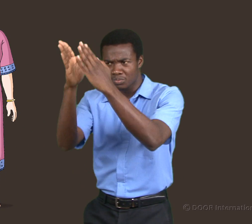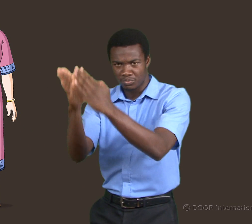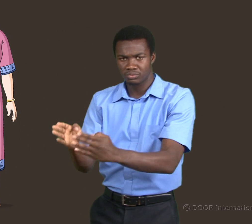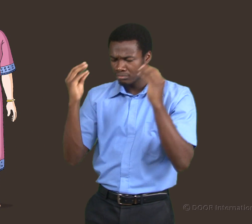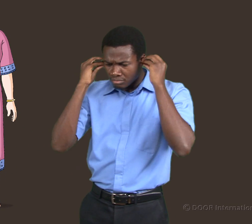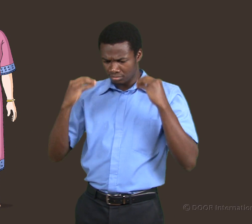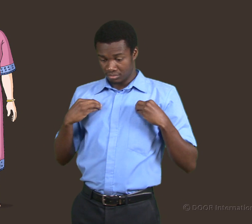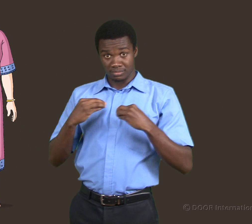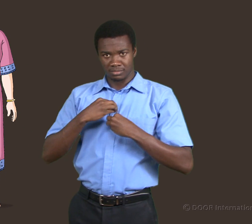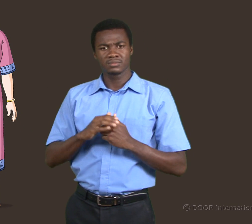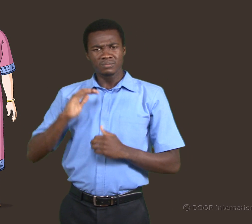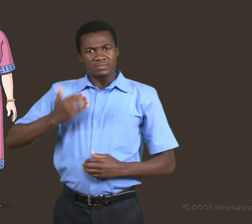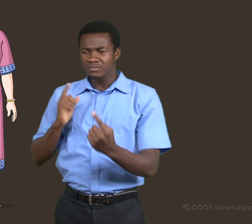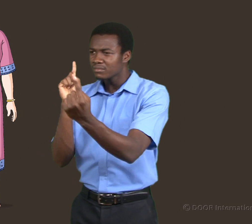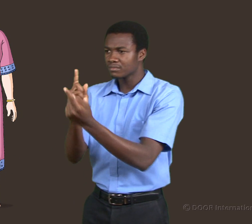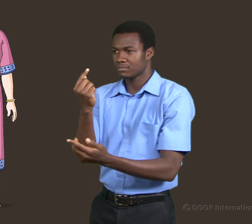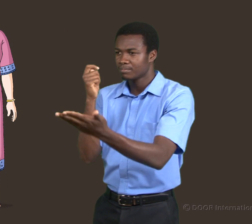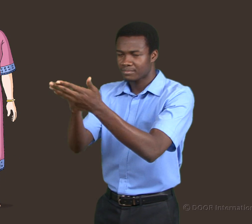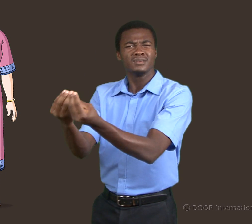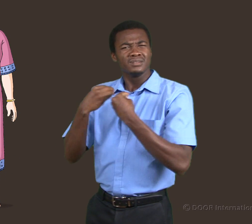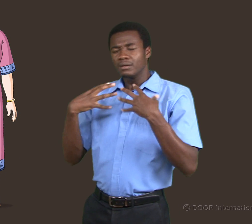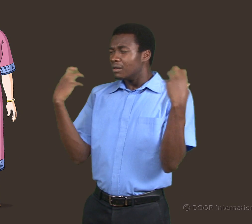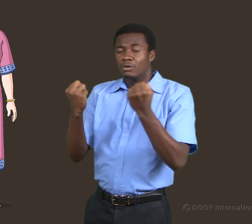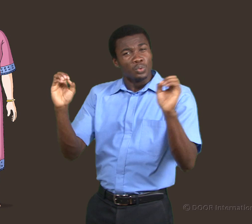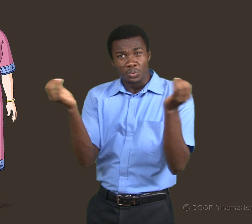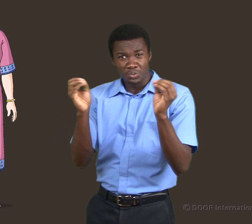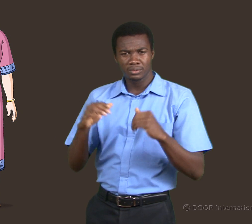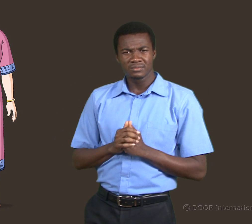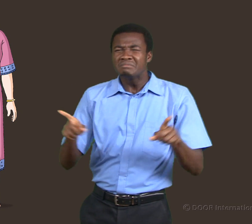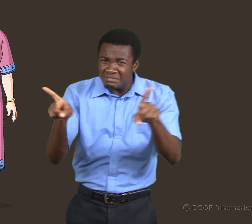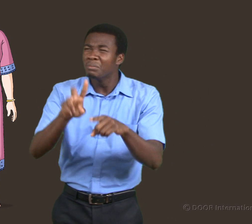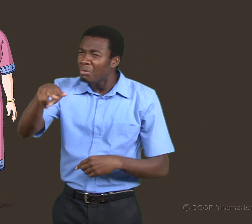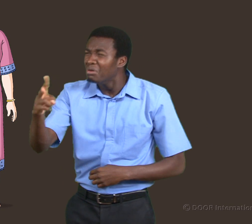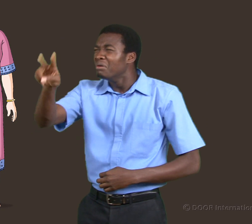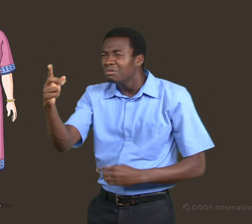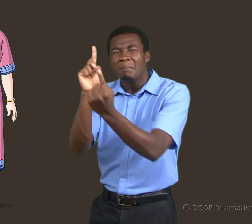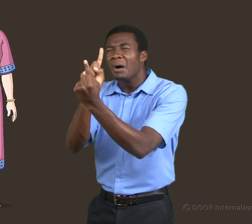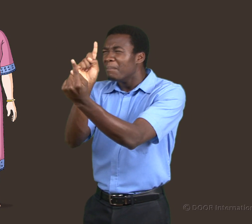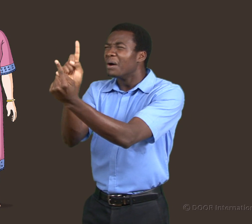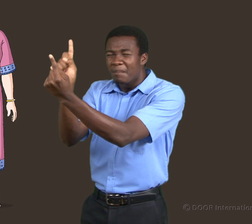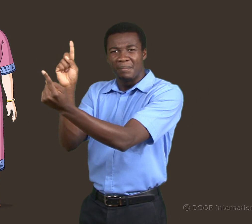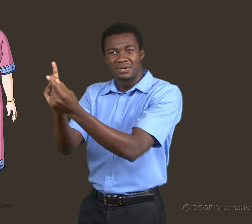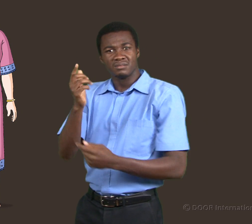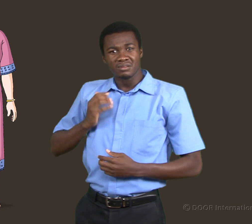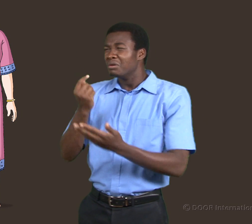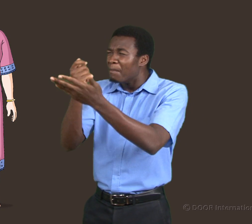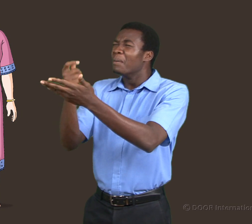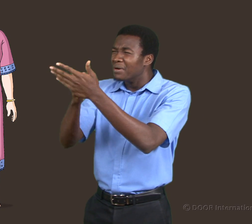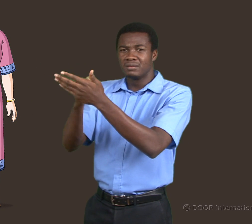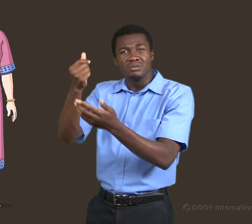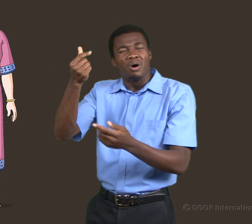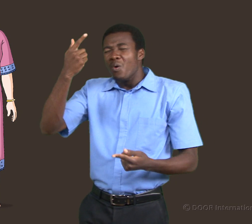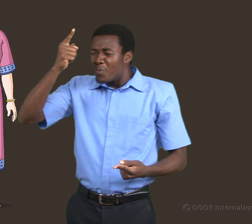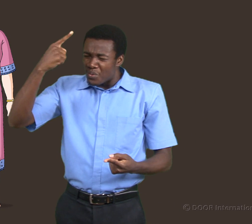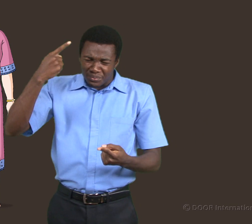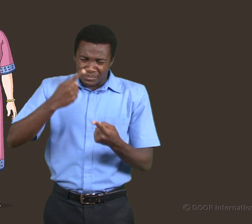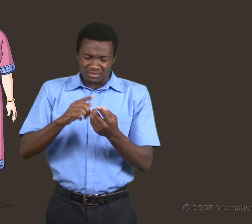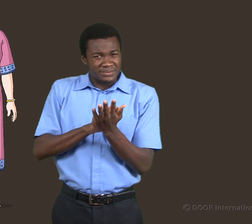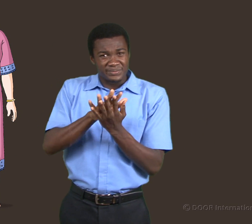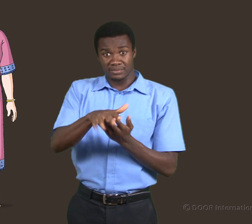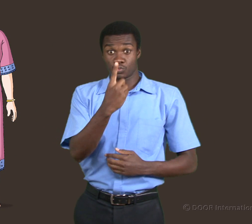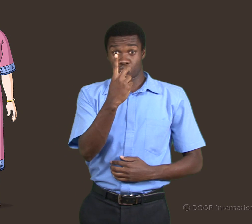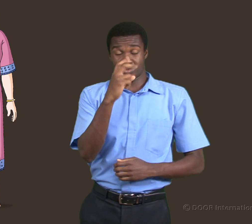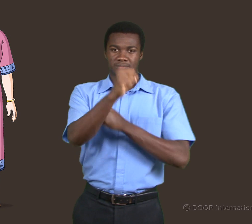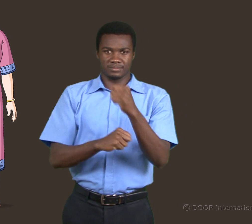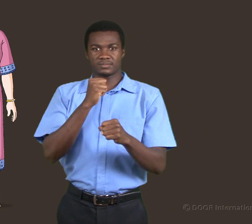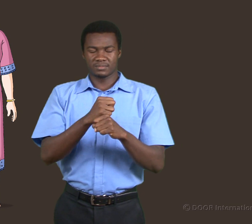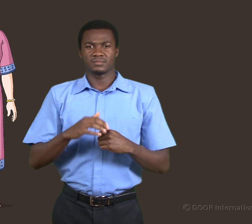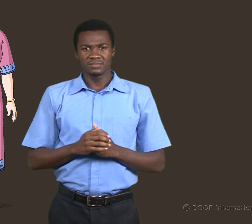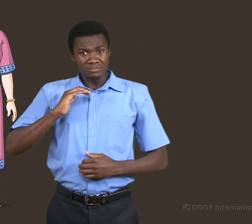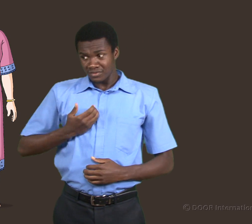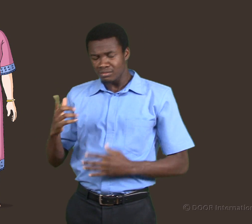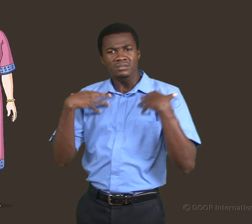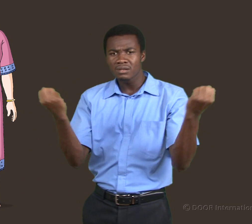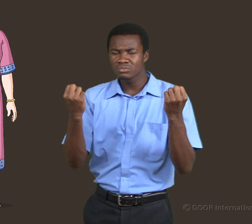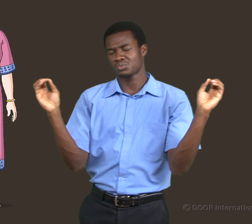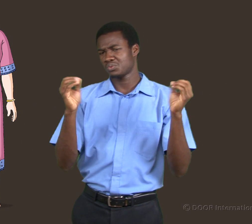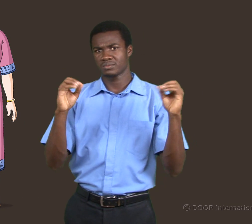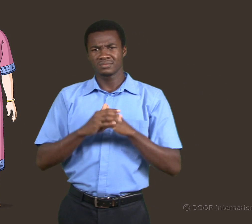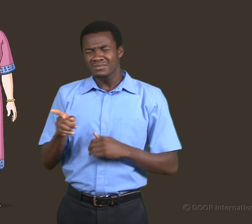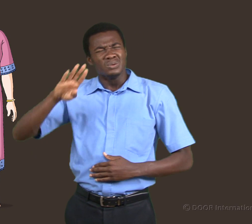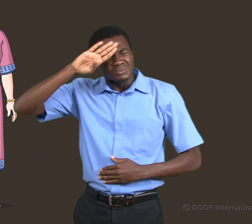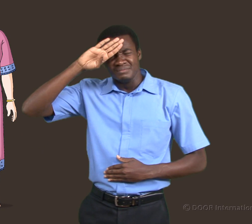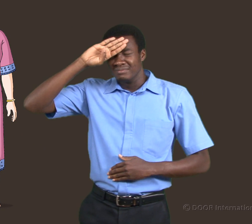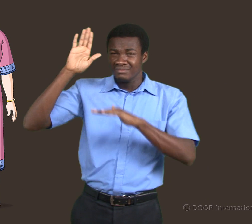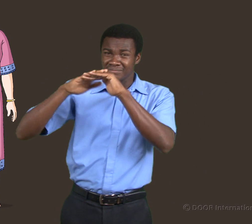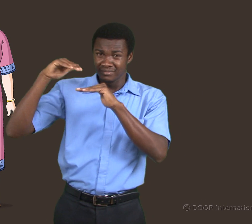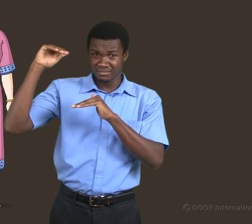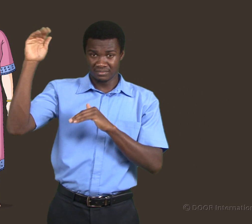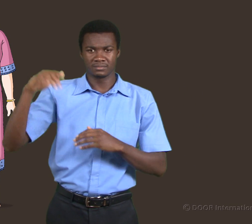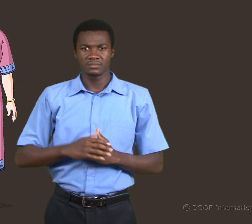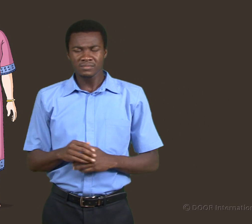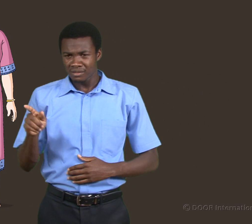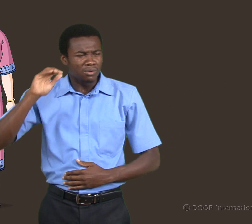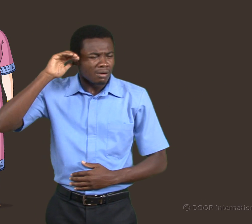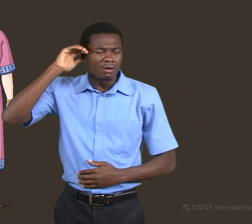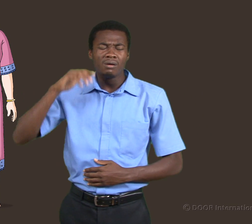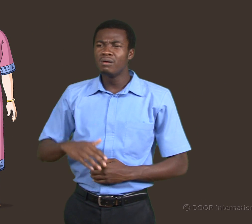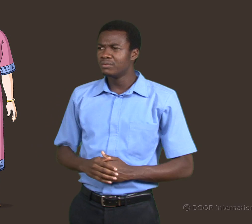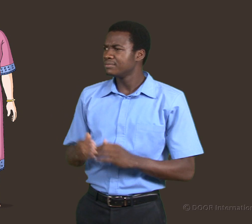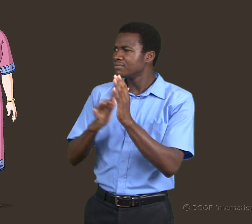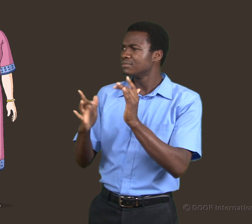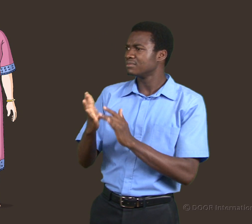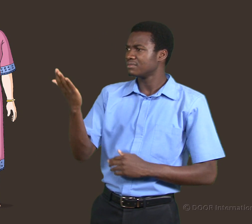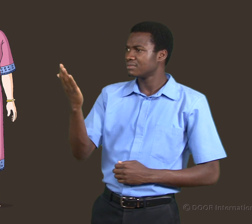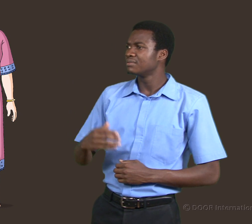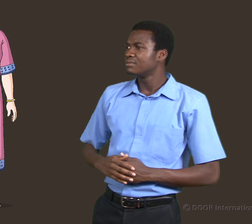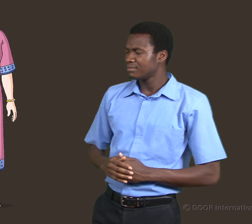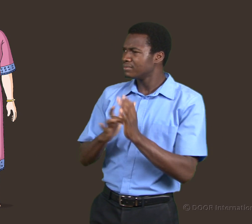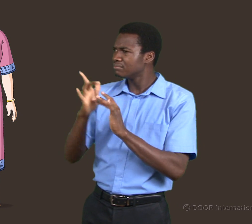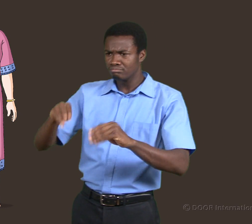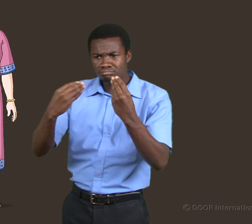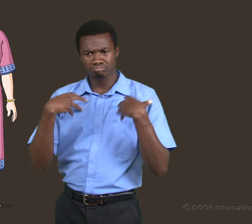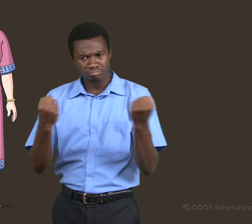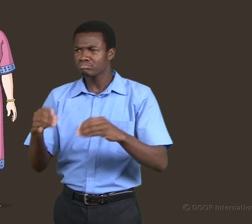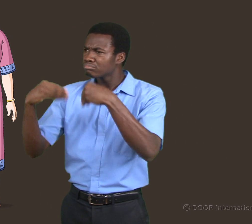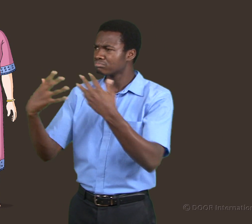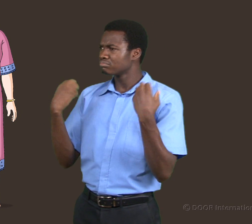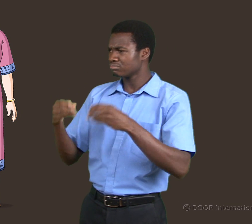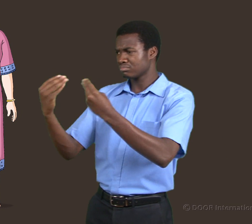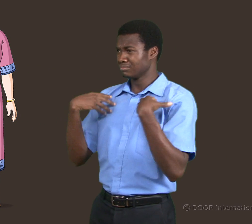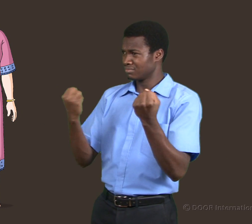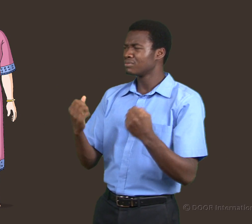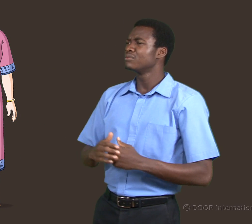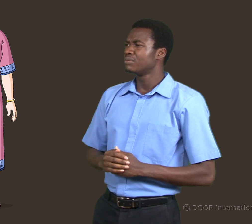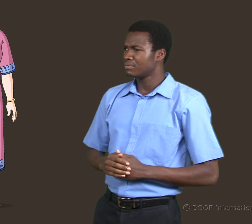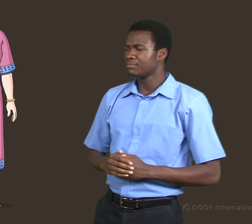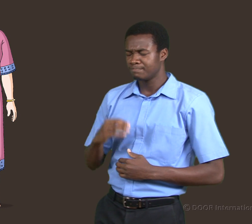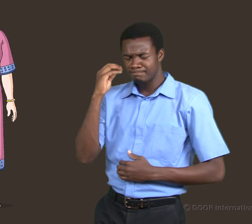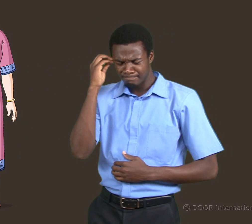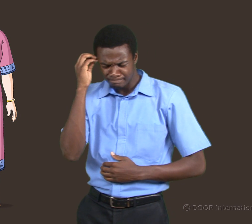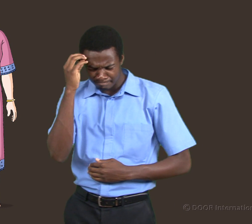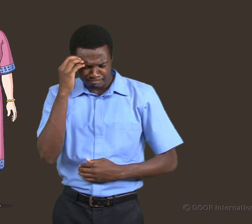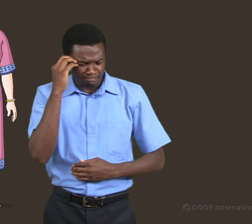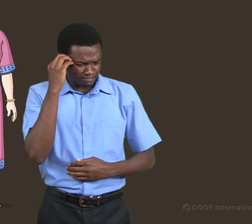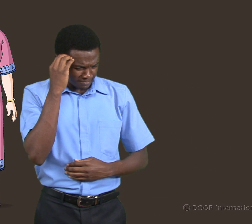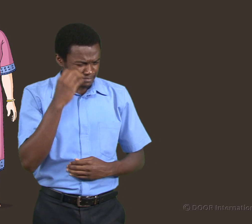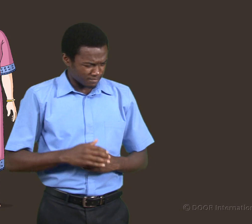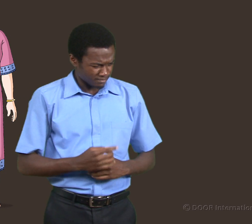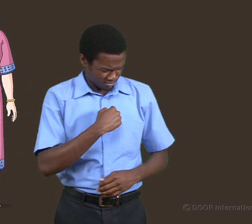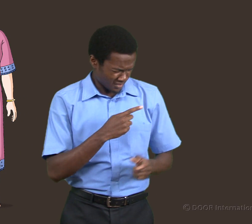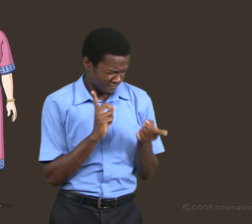She had borne much agony under the care of many physicians and had spent all she had, but to no avail.